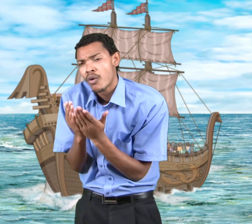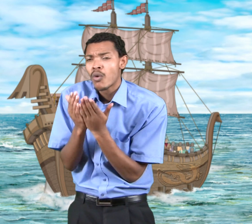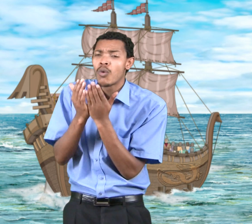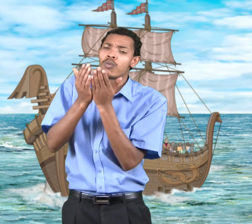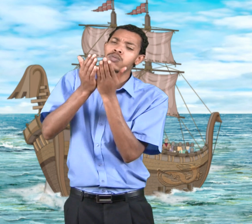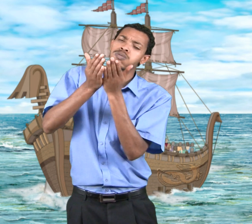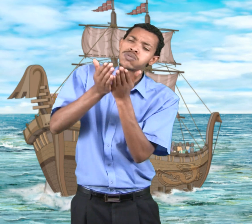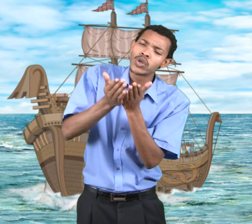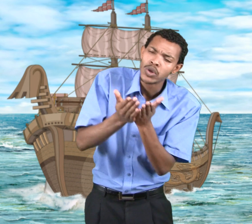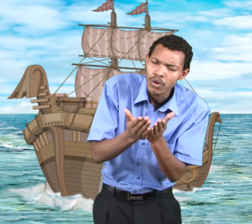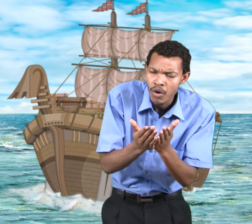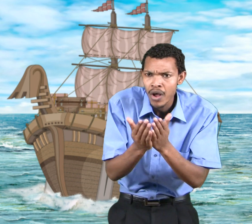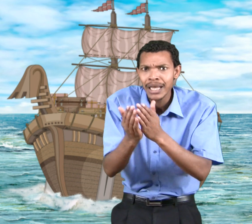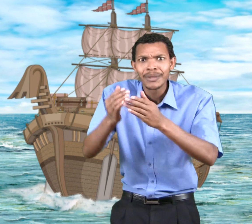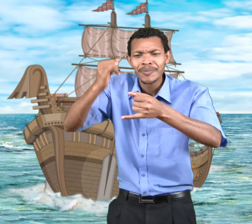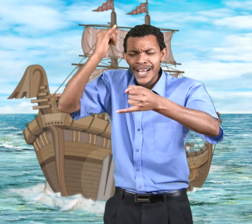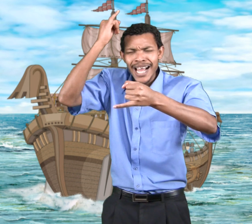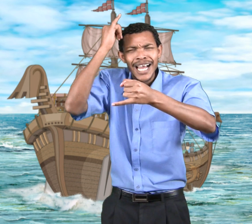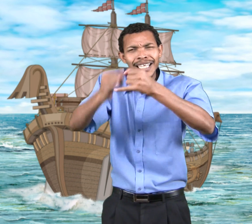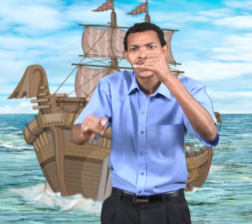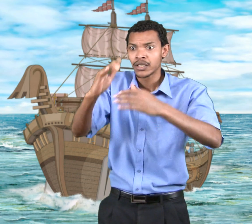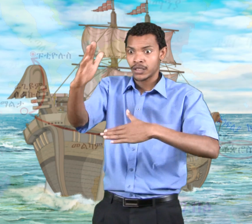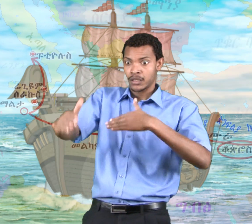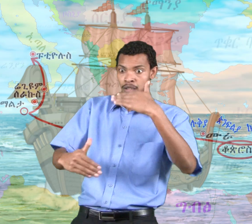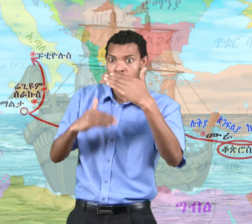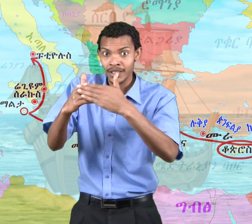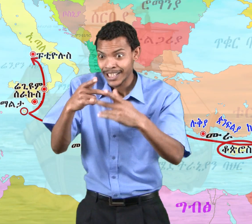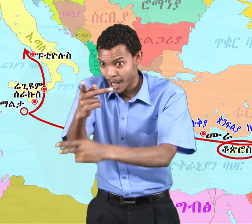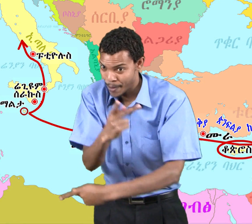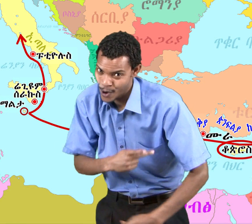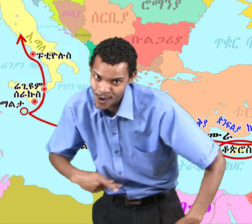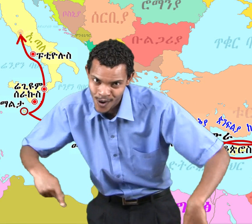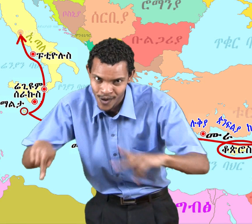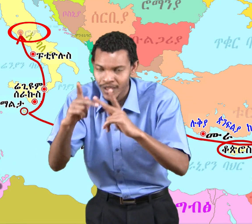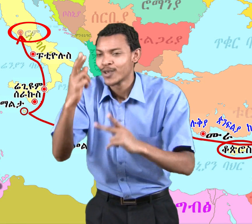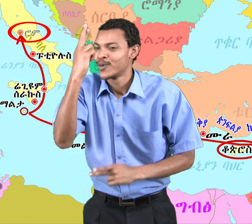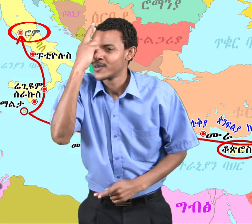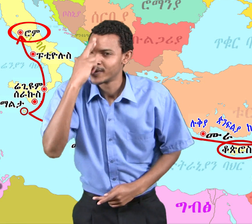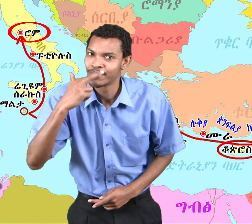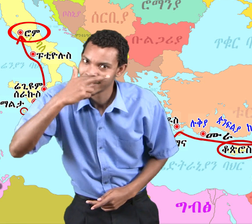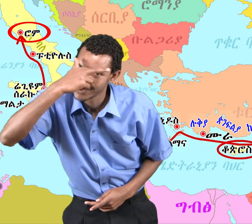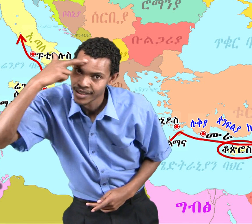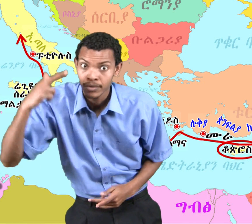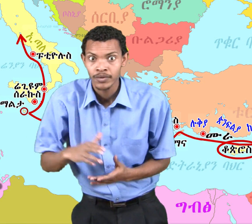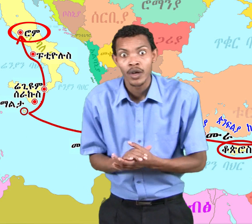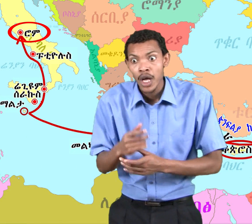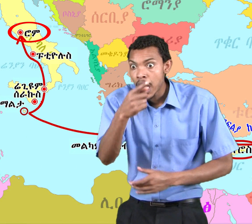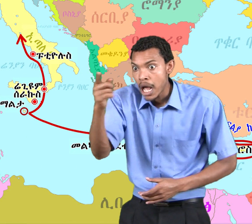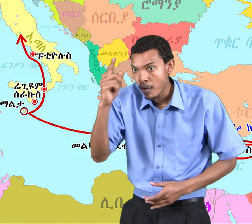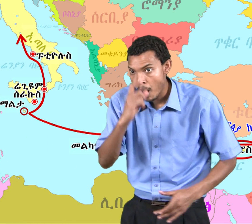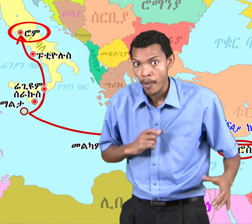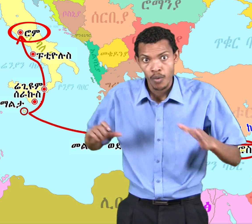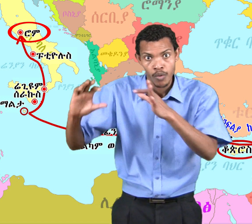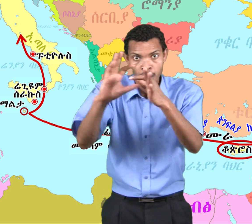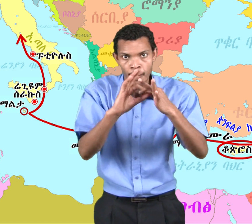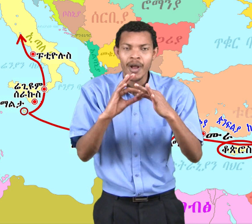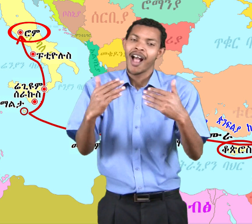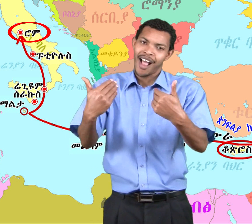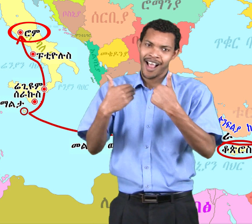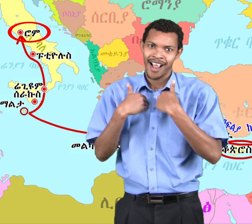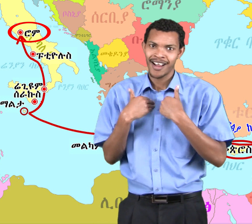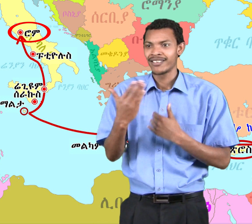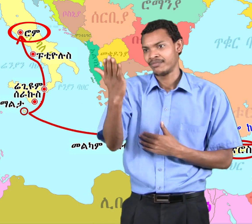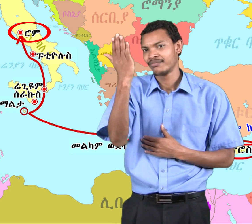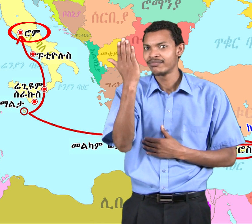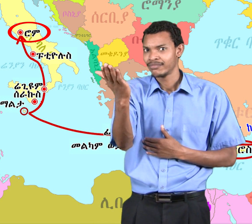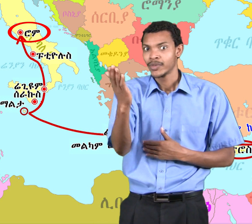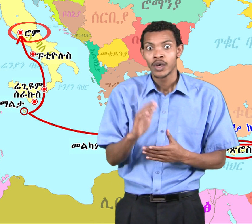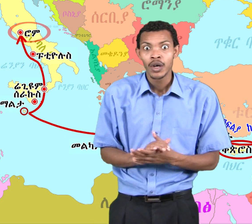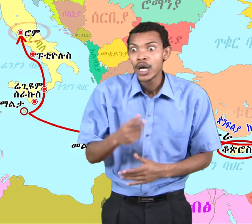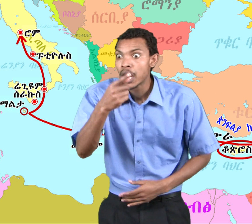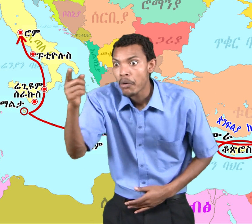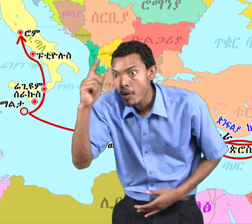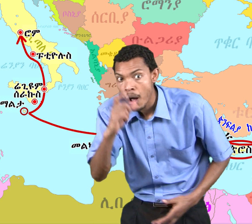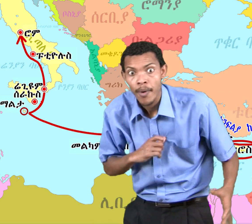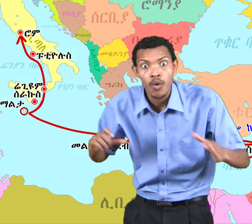And so we came to Rome.